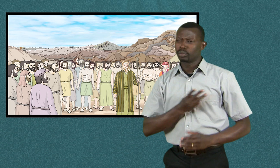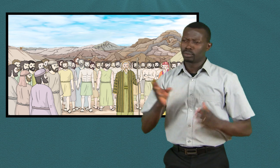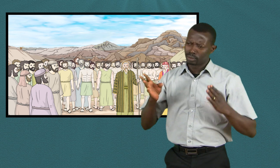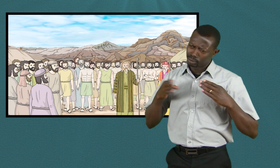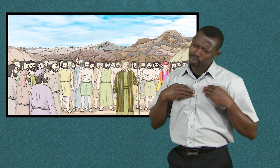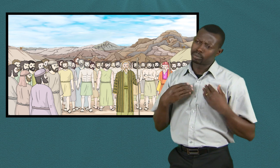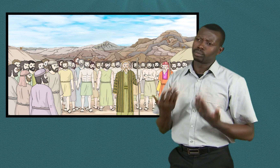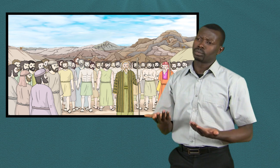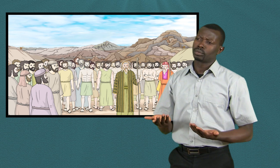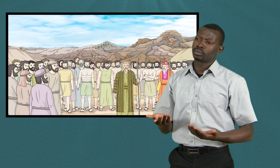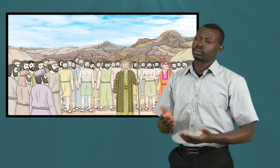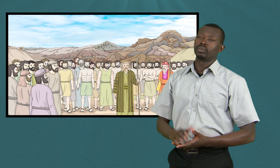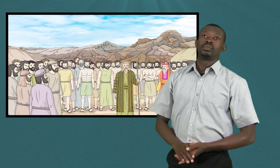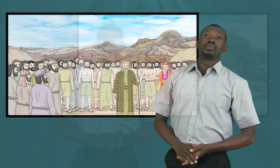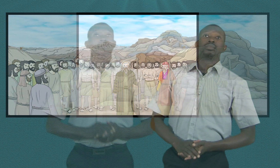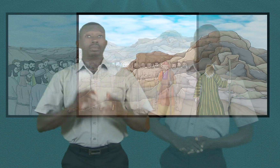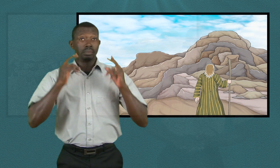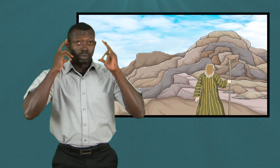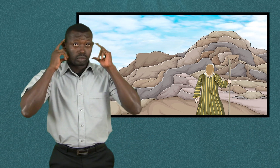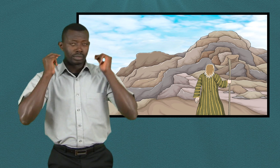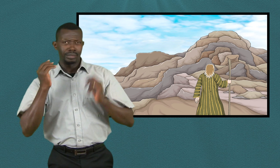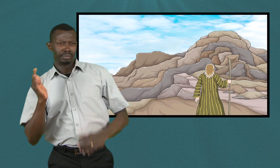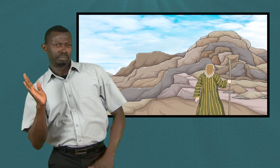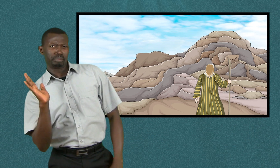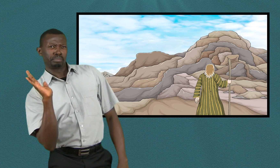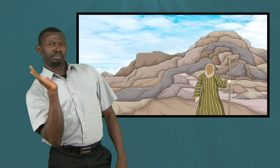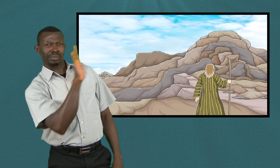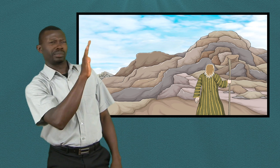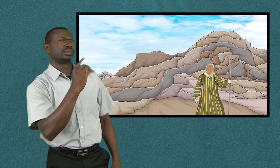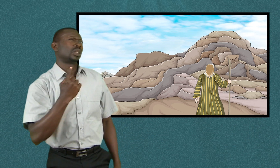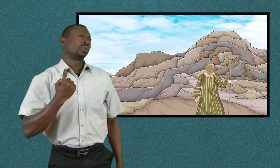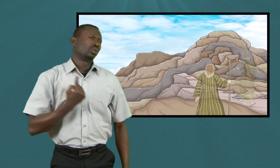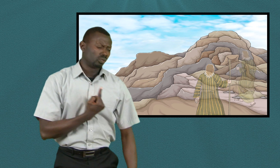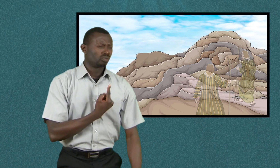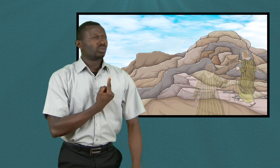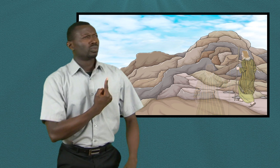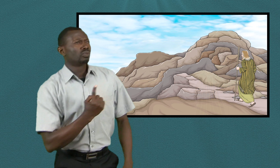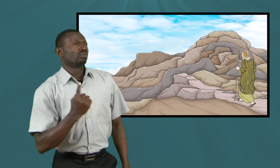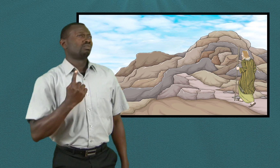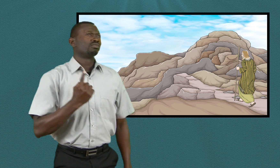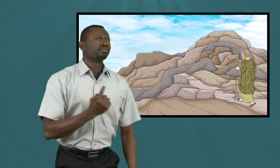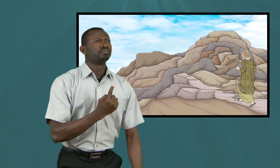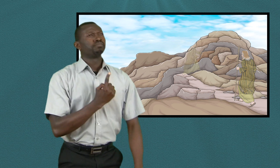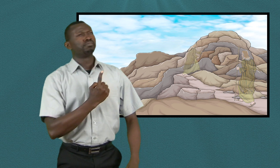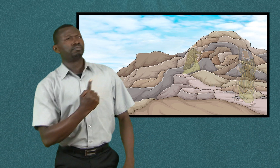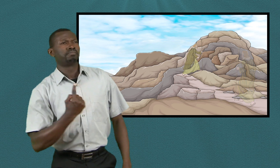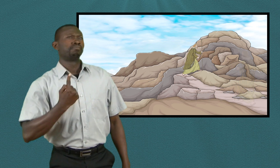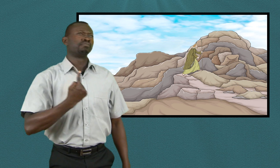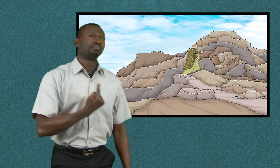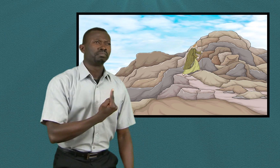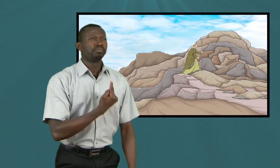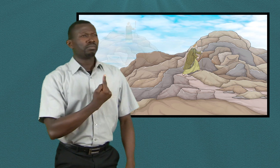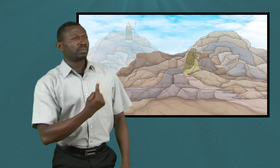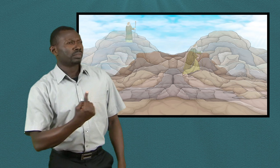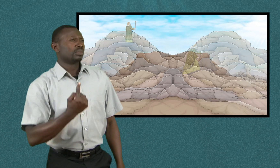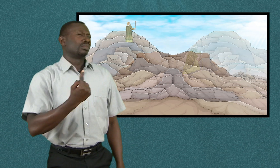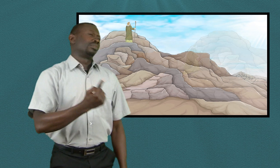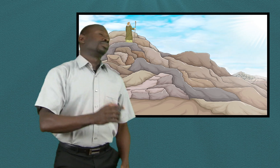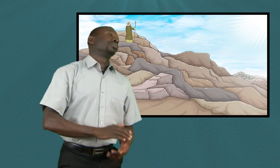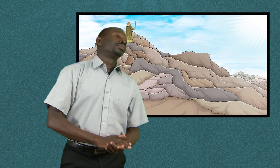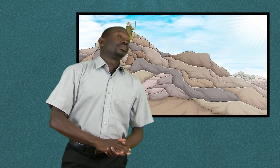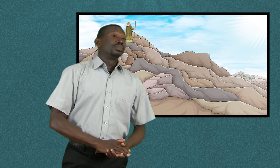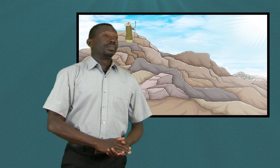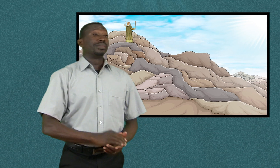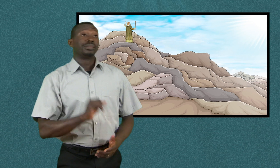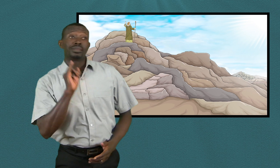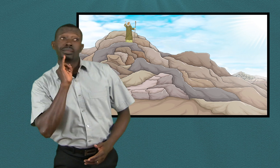So Moses brought their words back to the LORD.